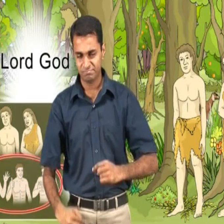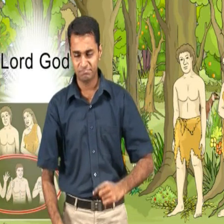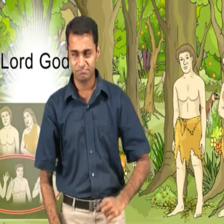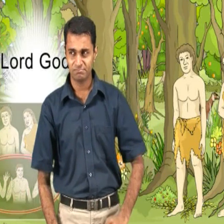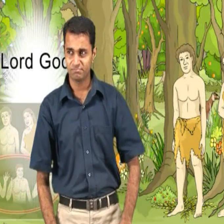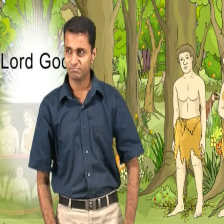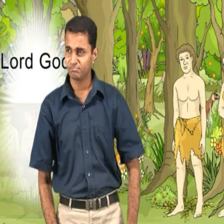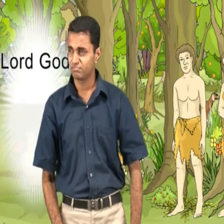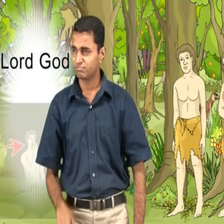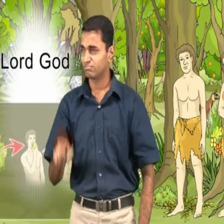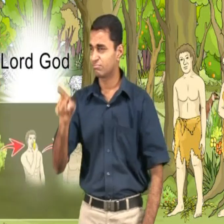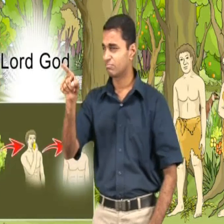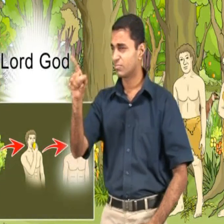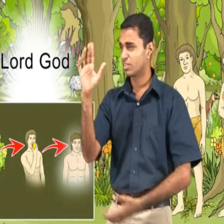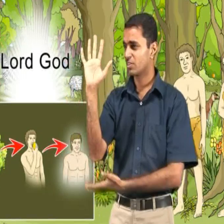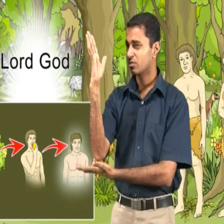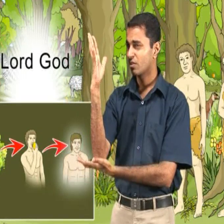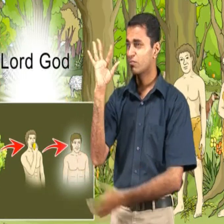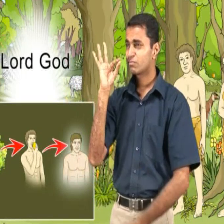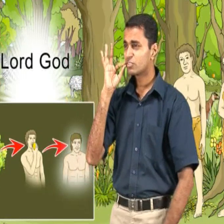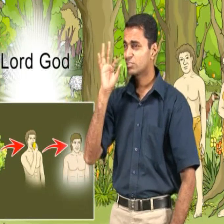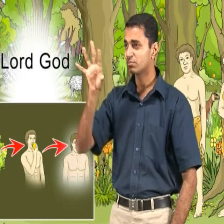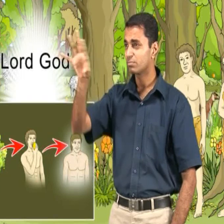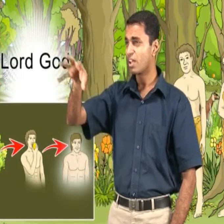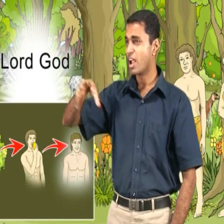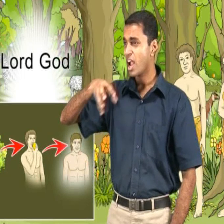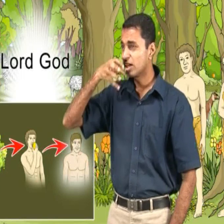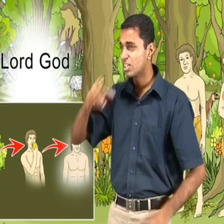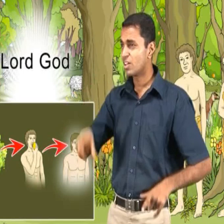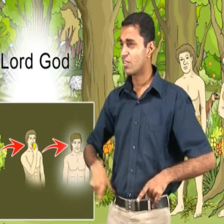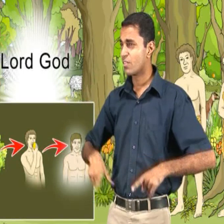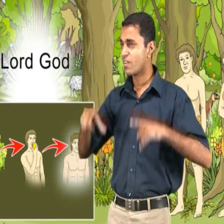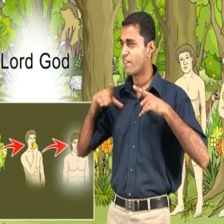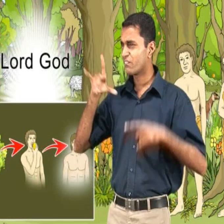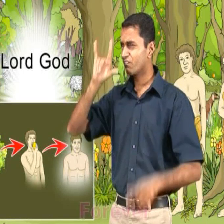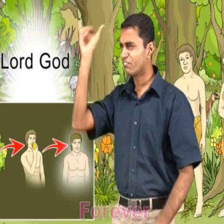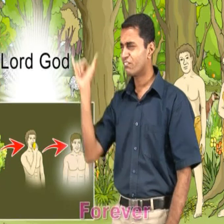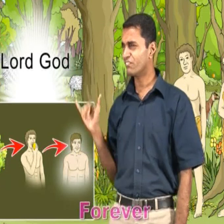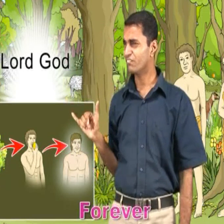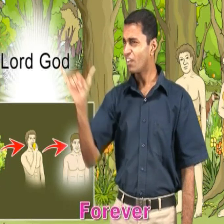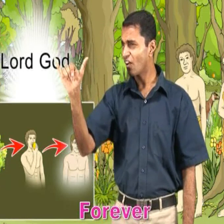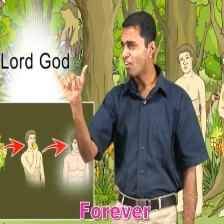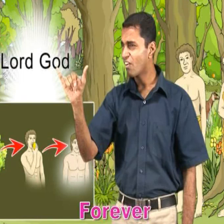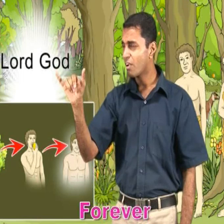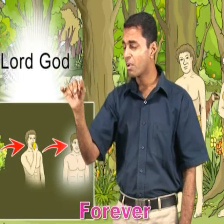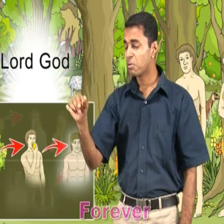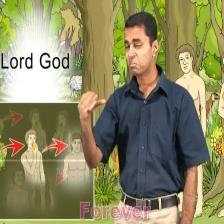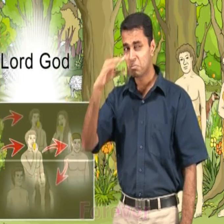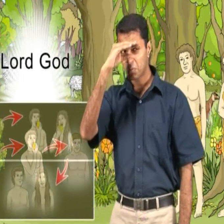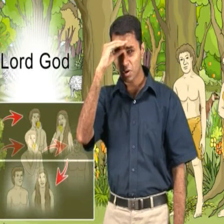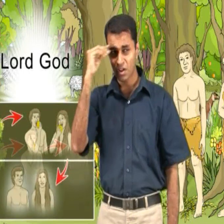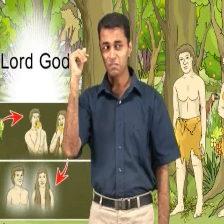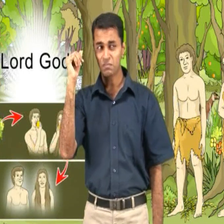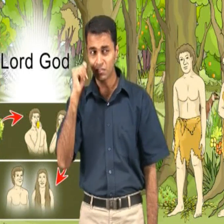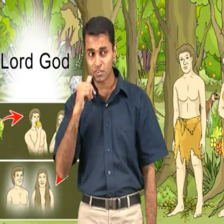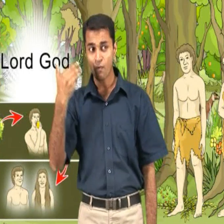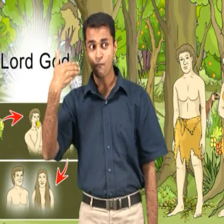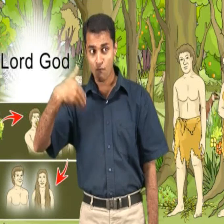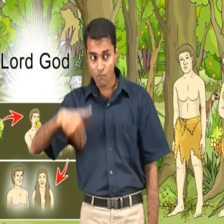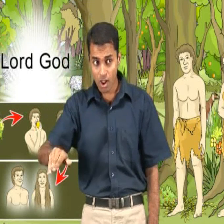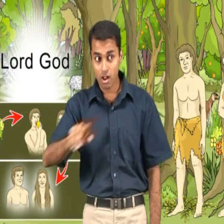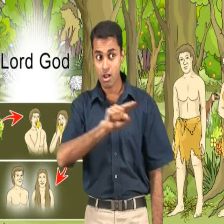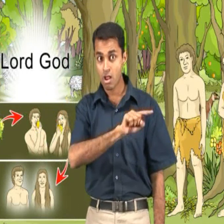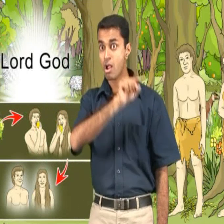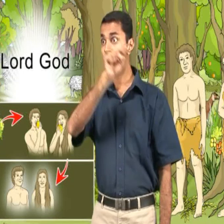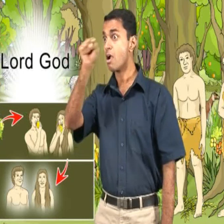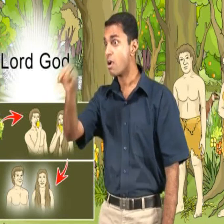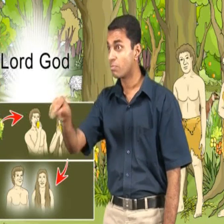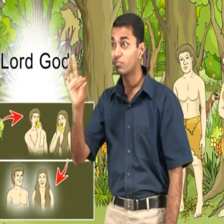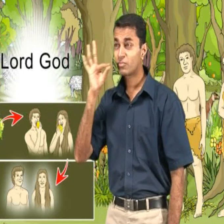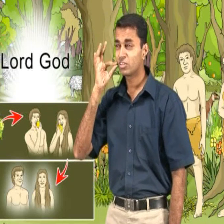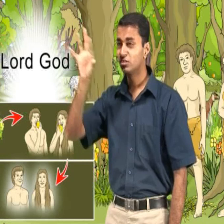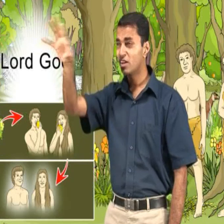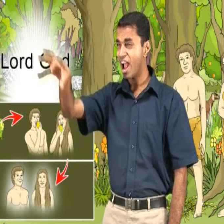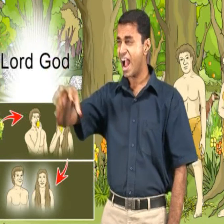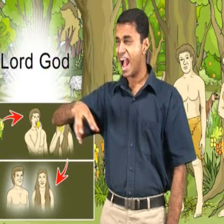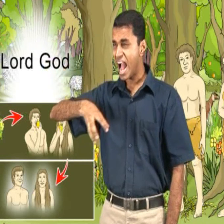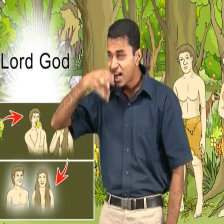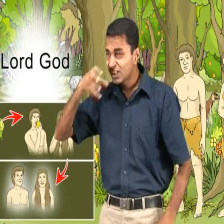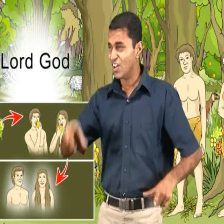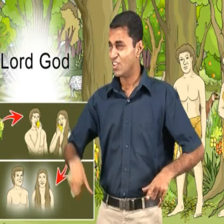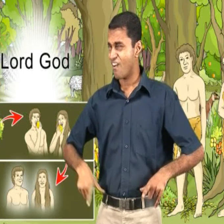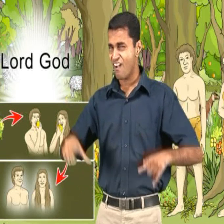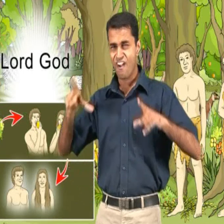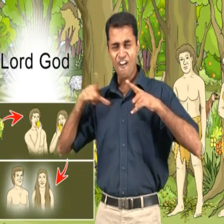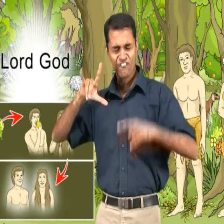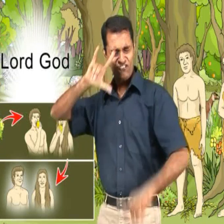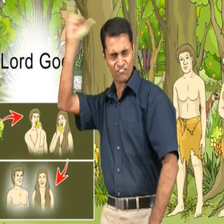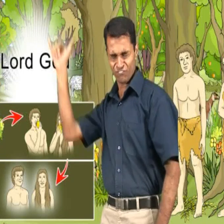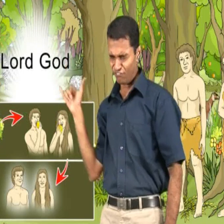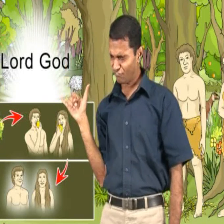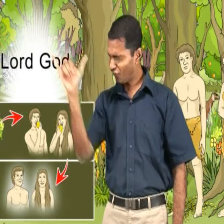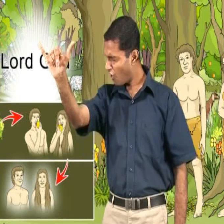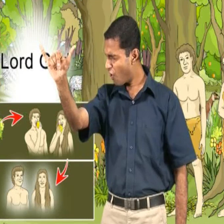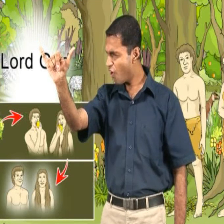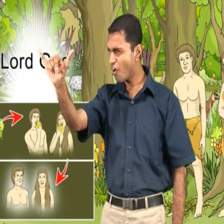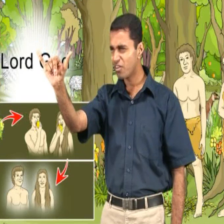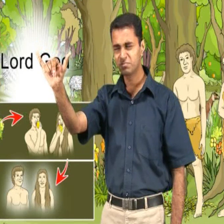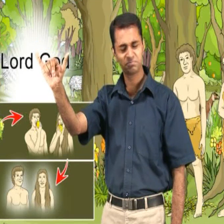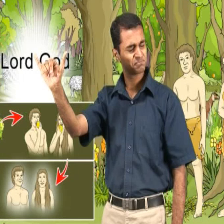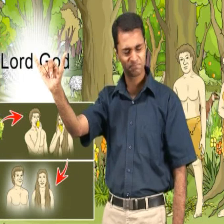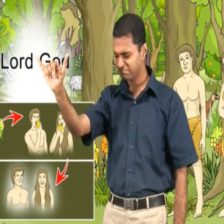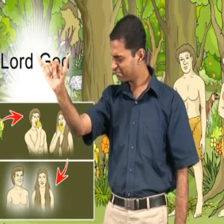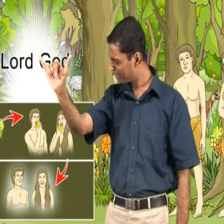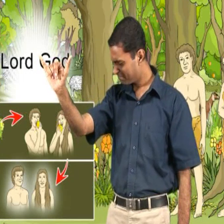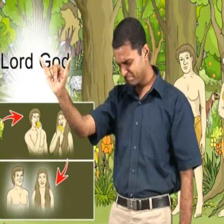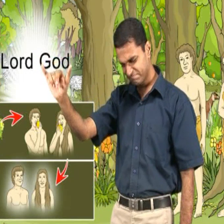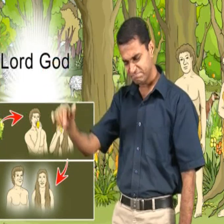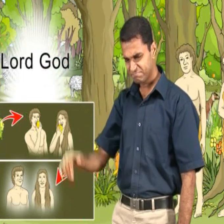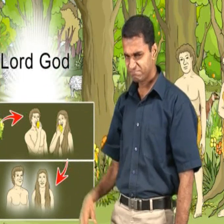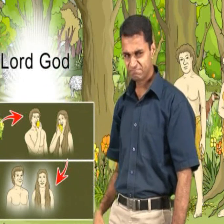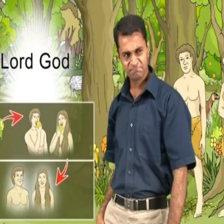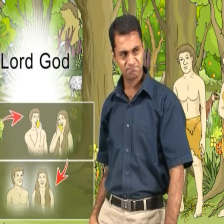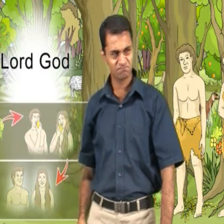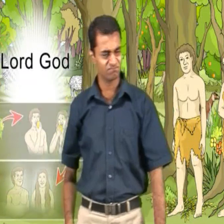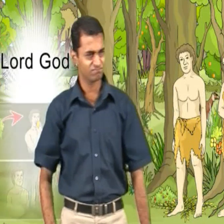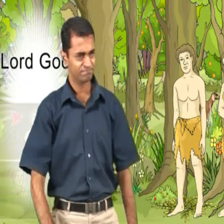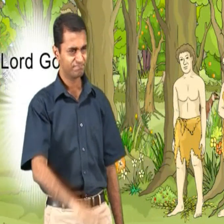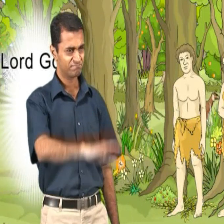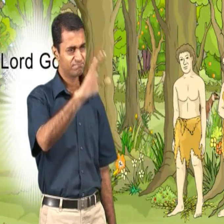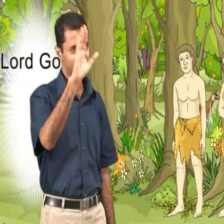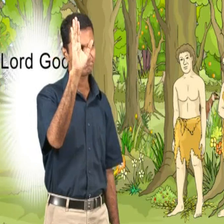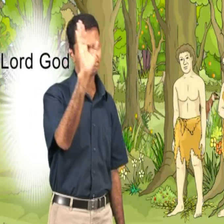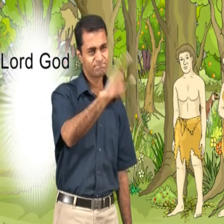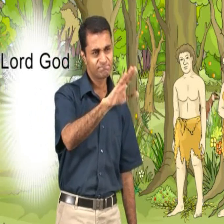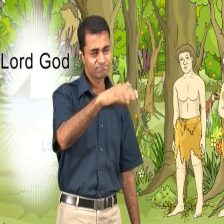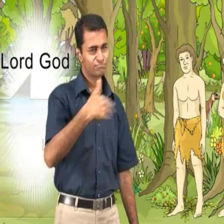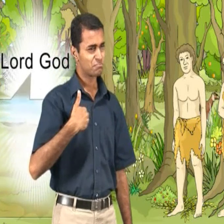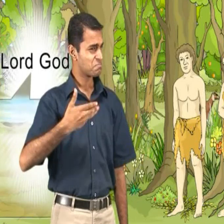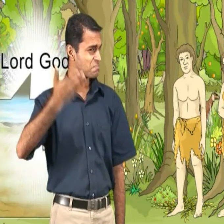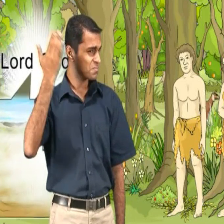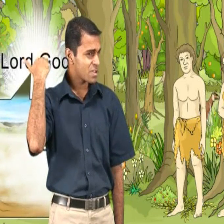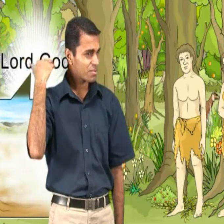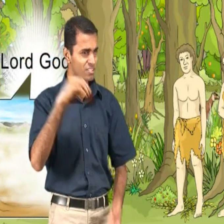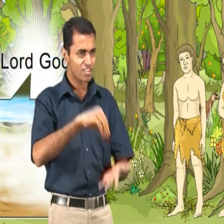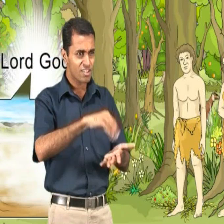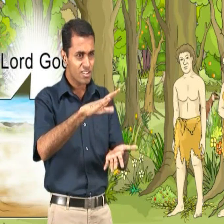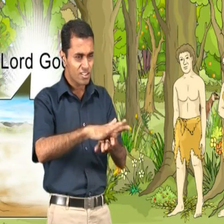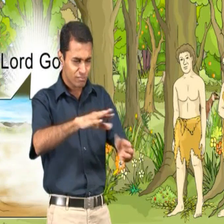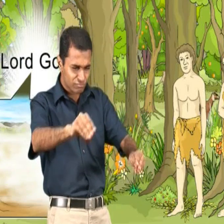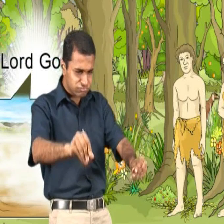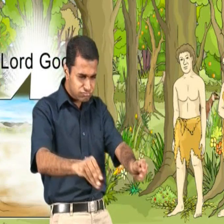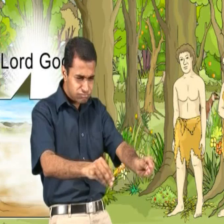And now, lest he reach out his hand and take also from the tree of life, and eat, and live forever...”